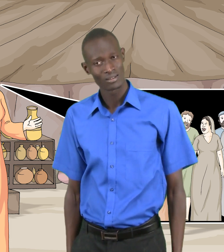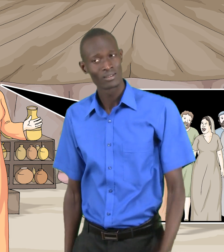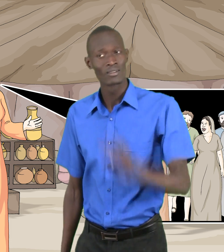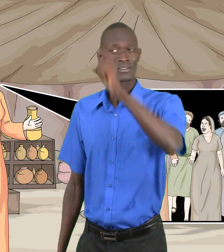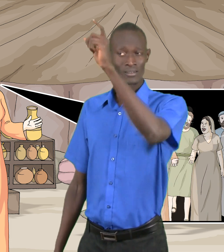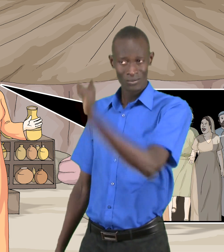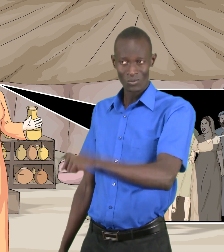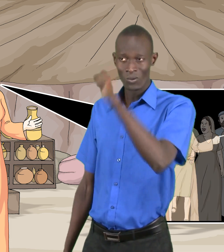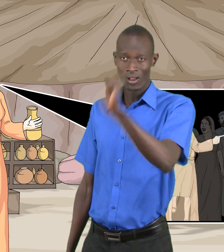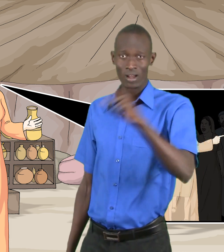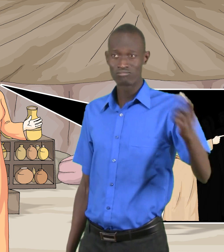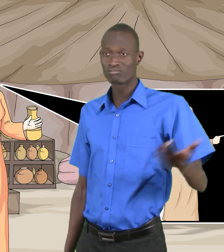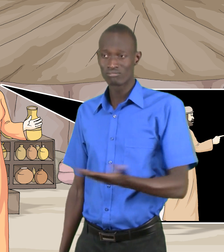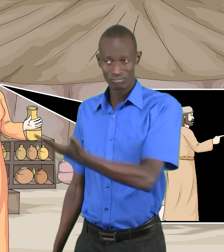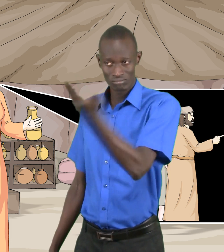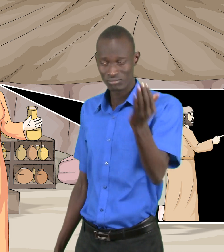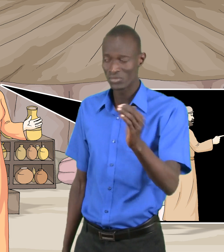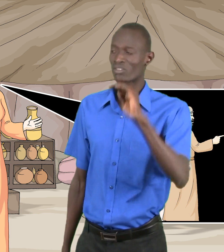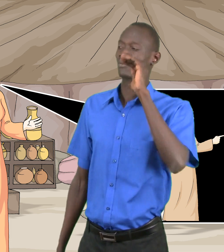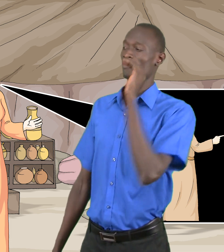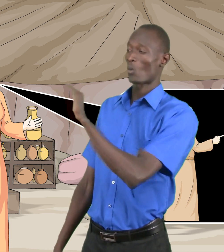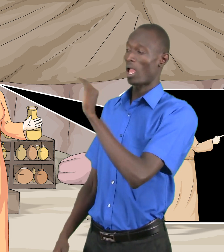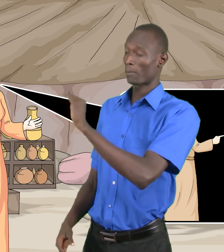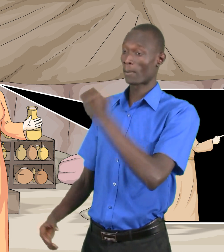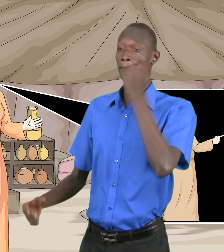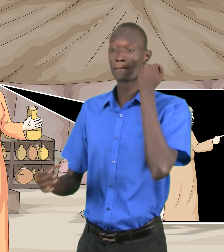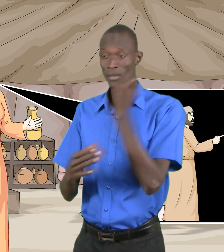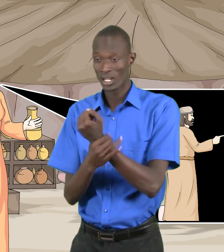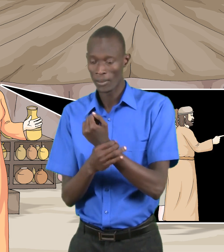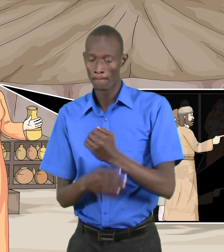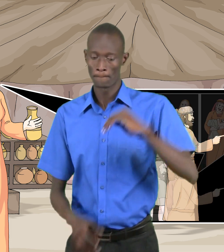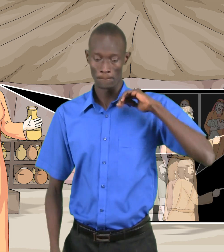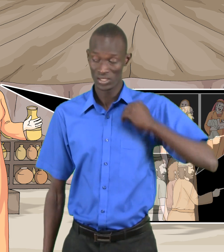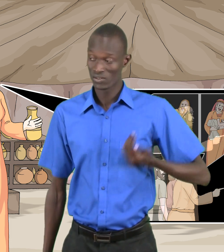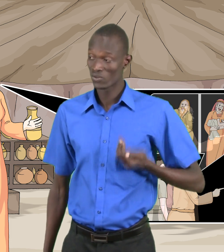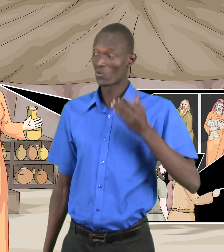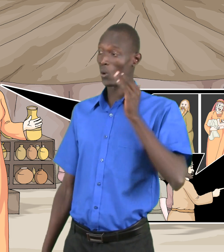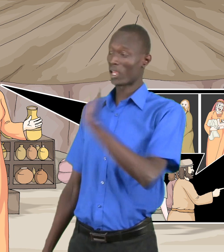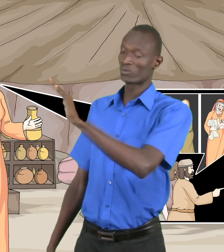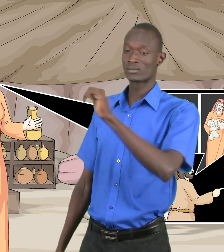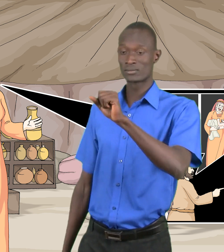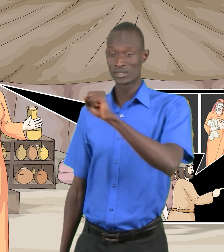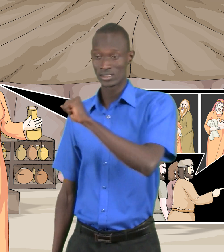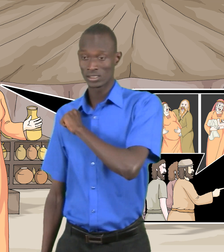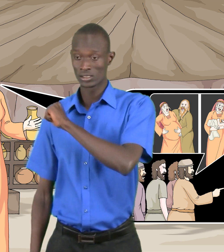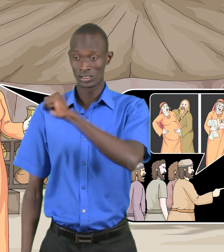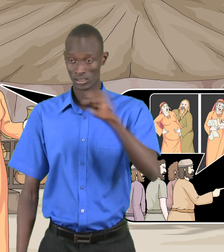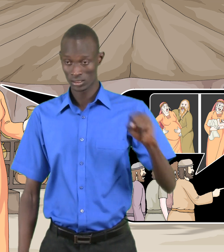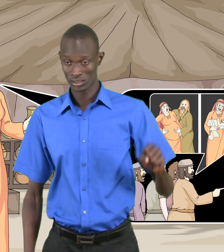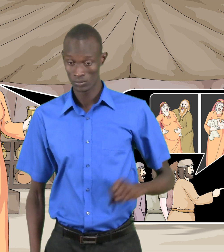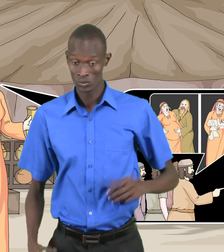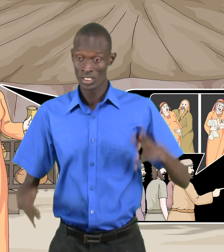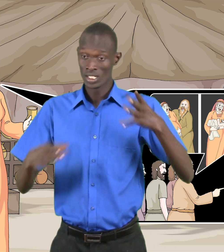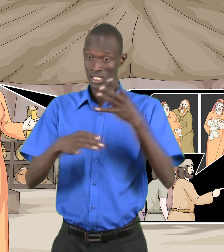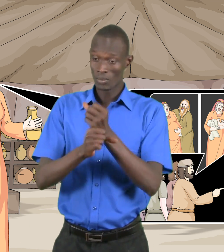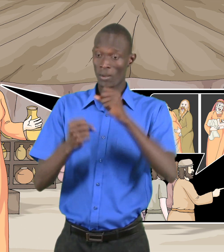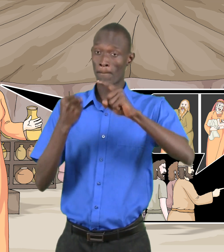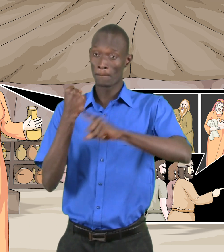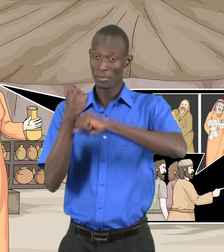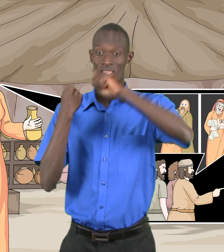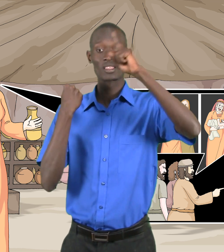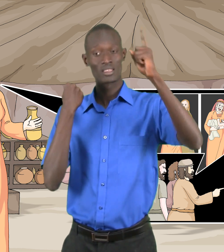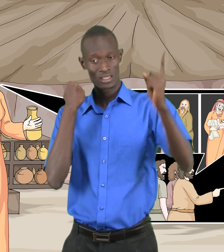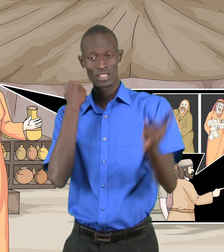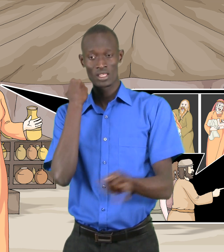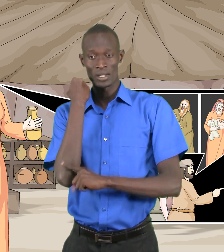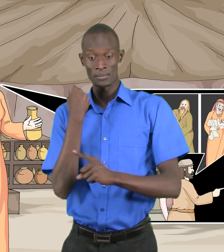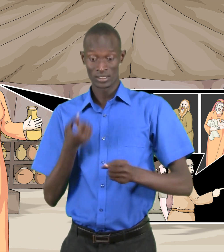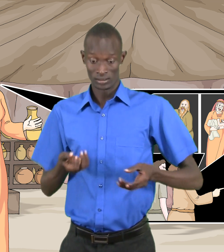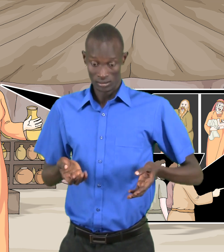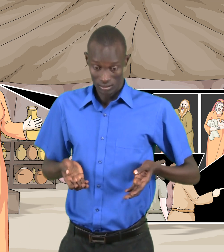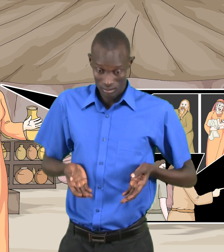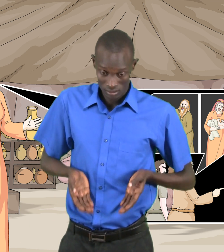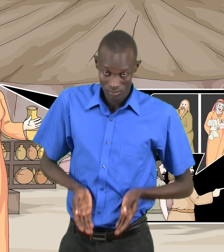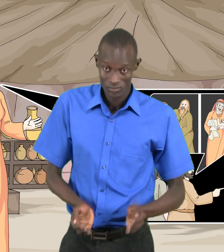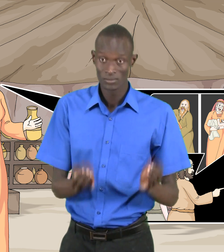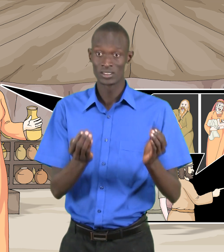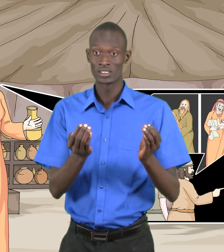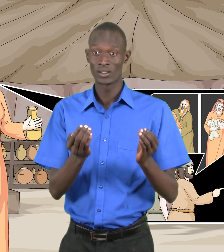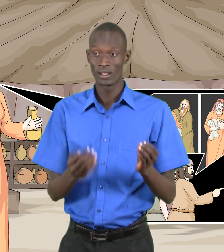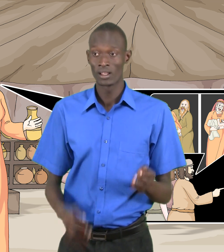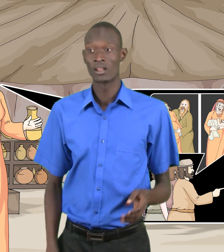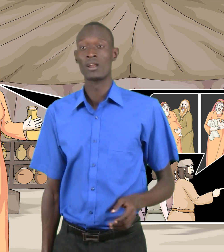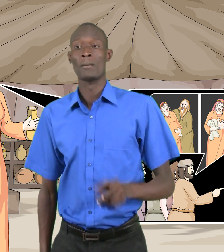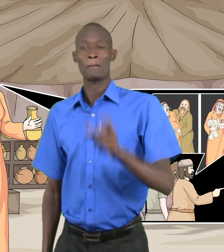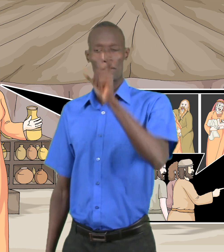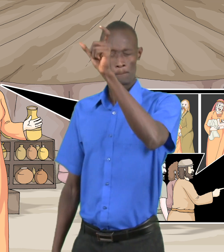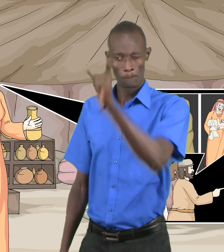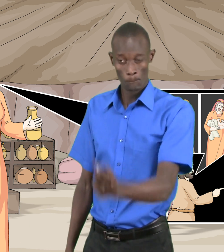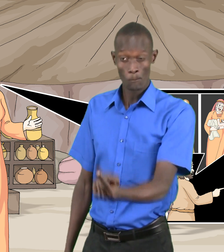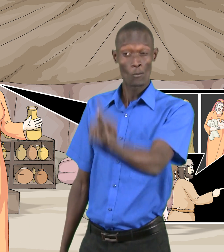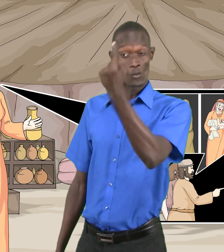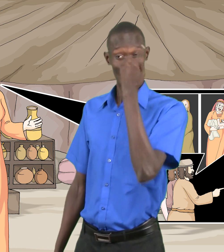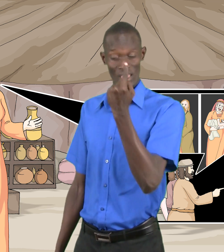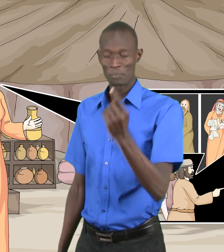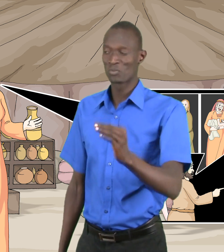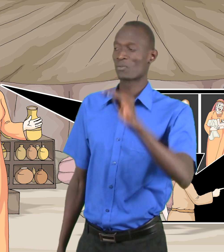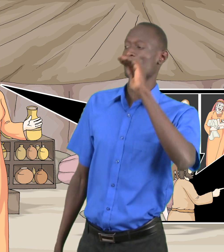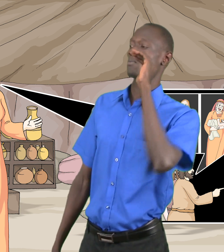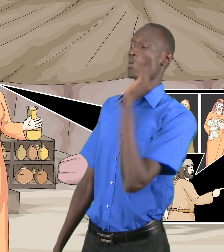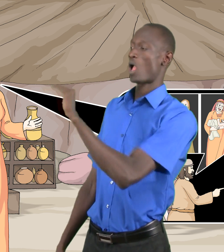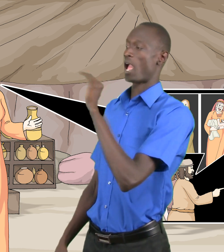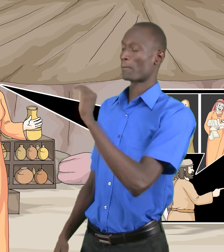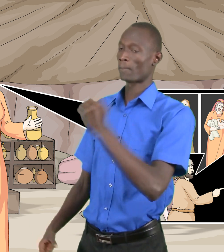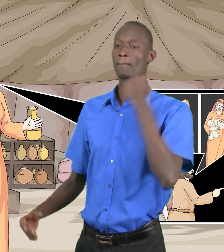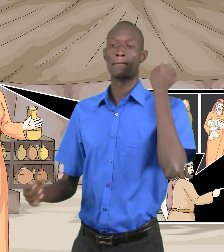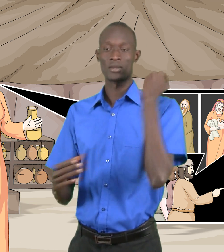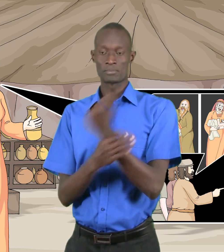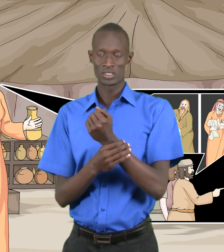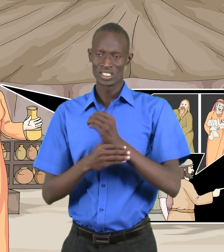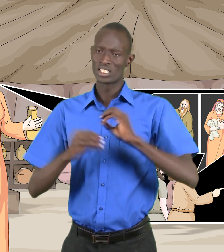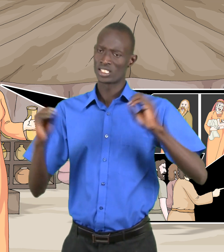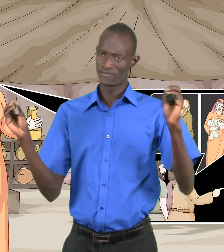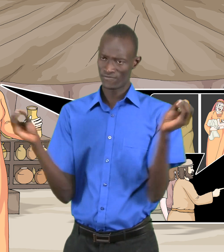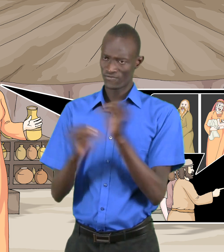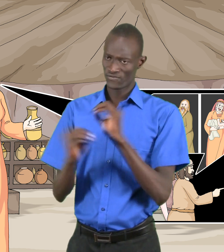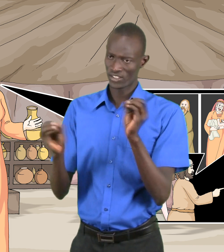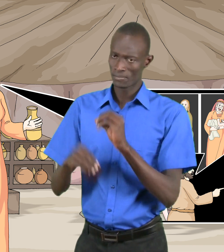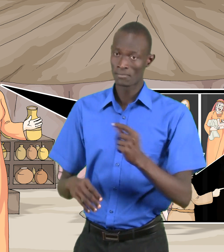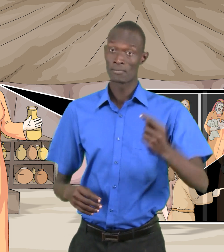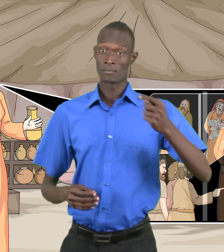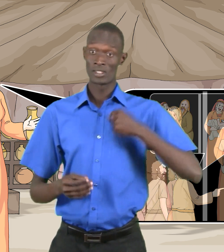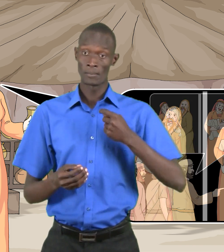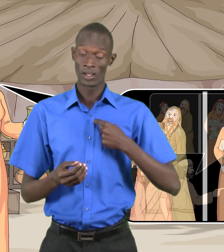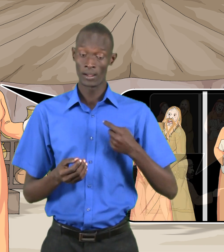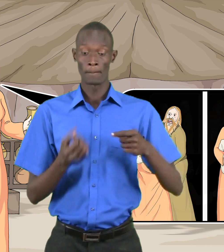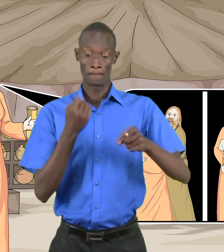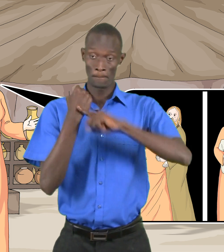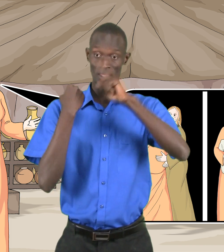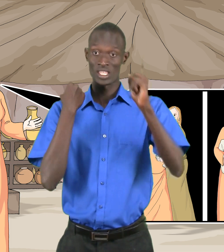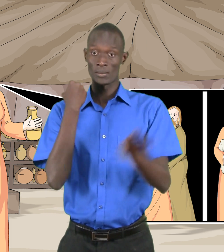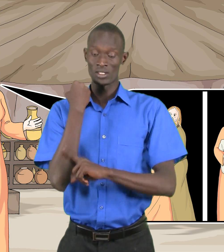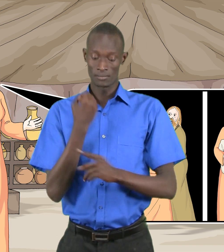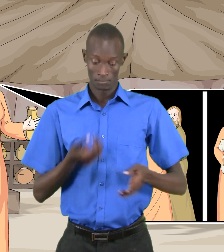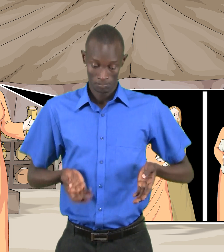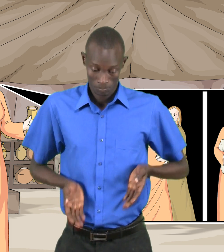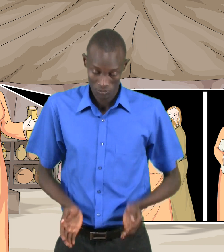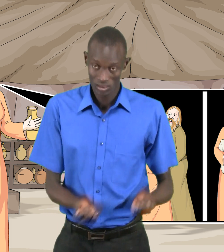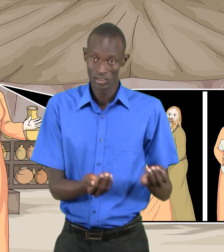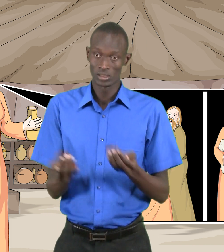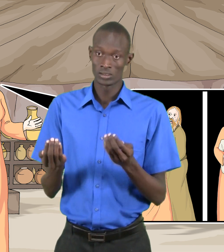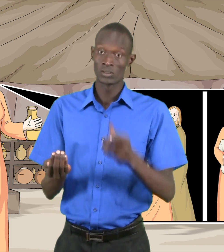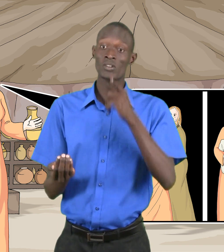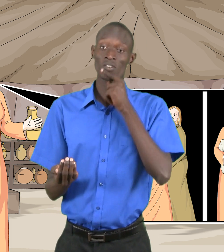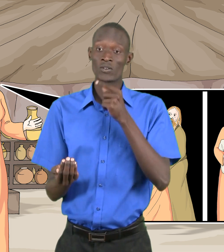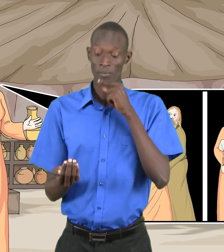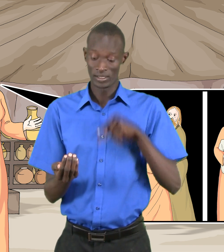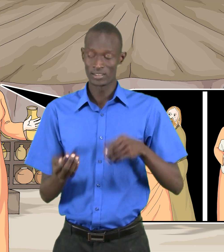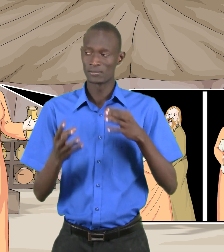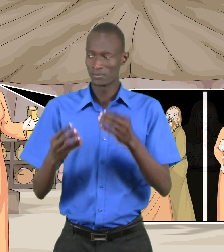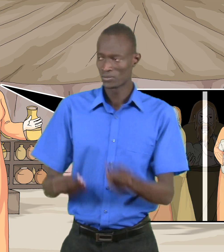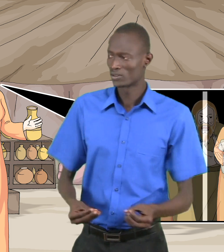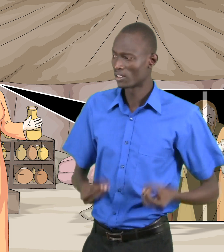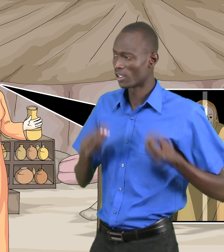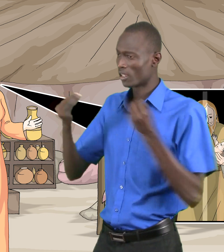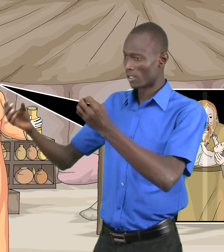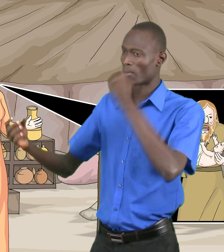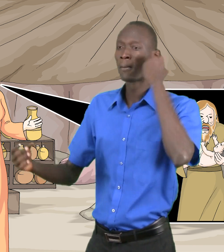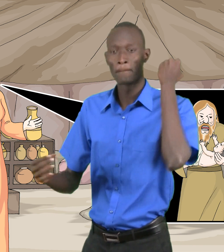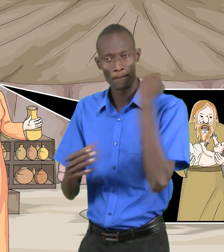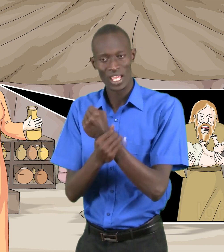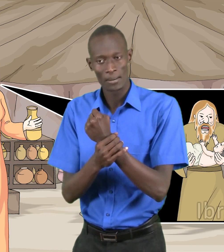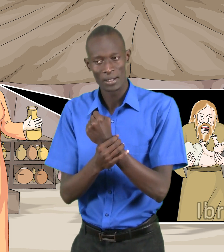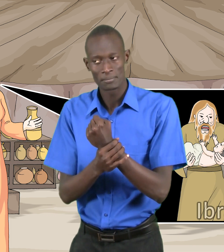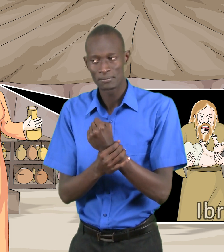She added, “Who would have told Abraham that Sarah would nurse children?